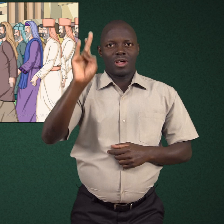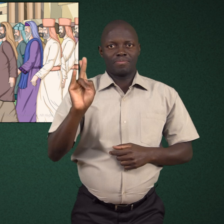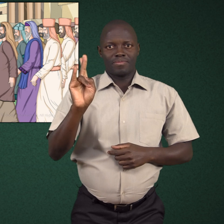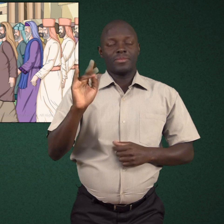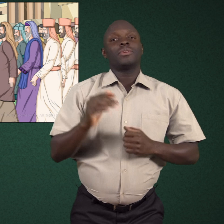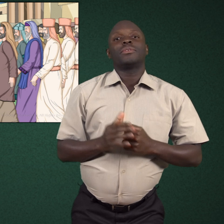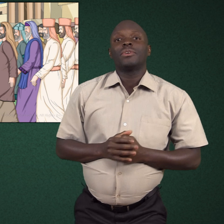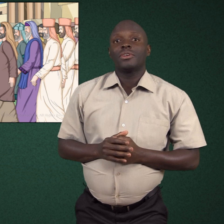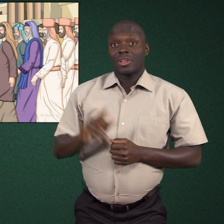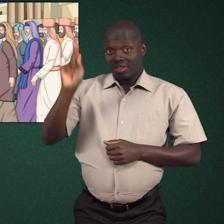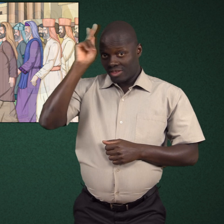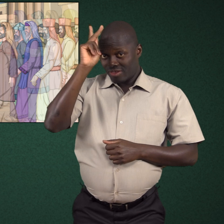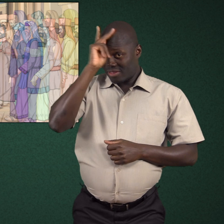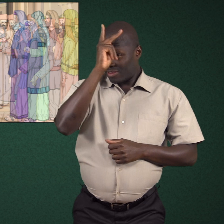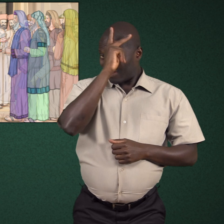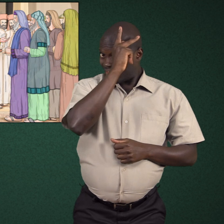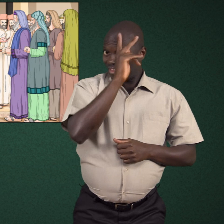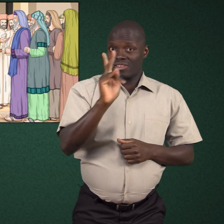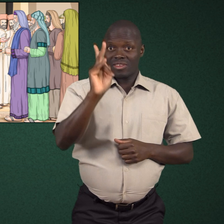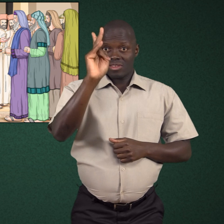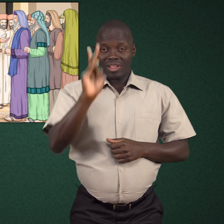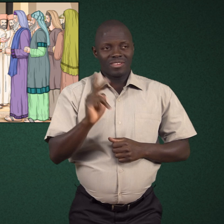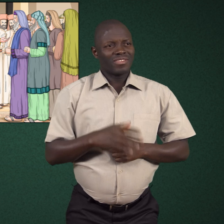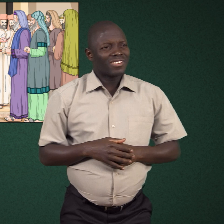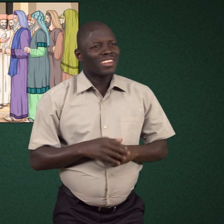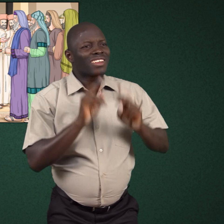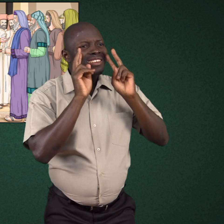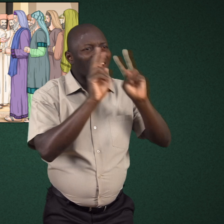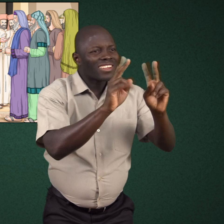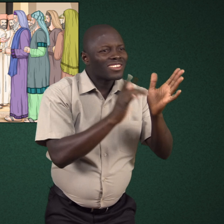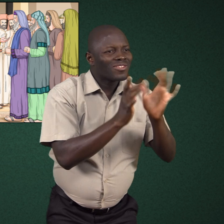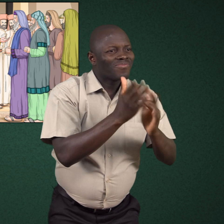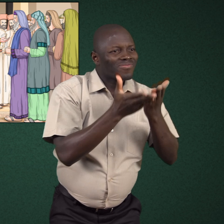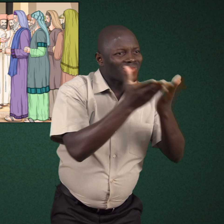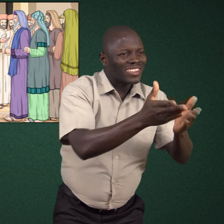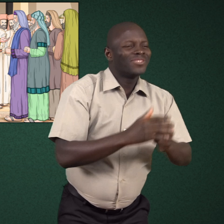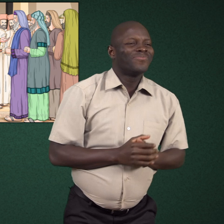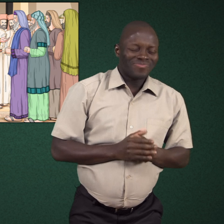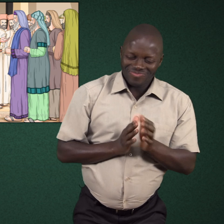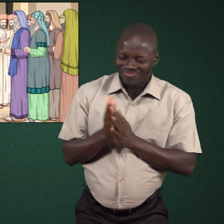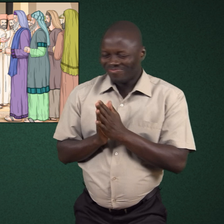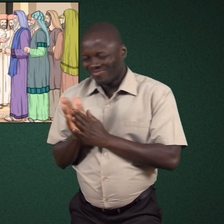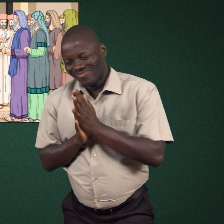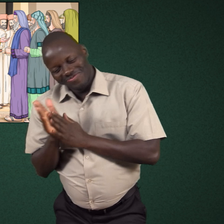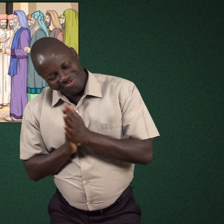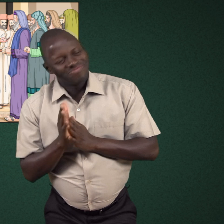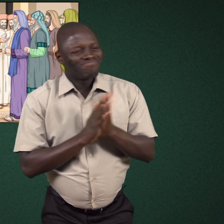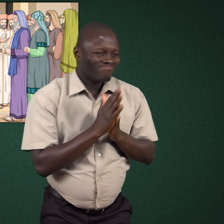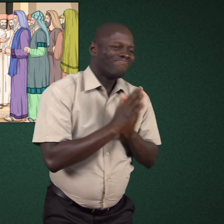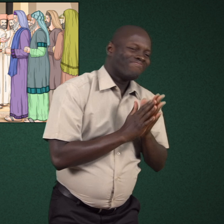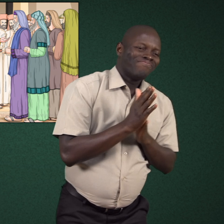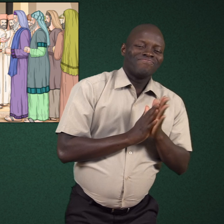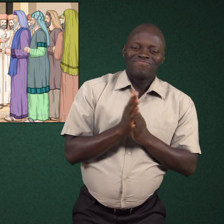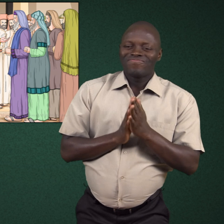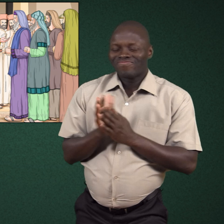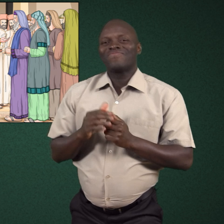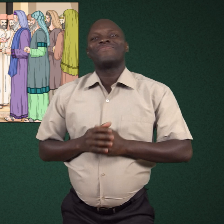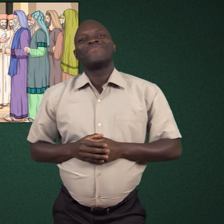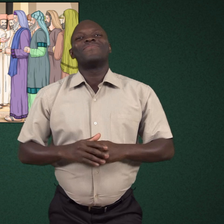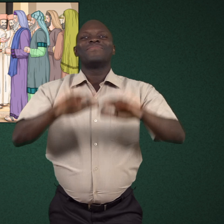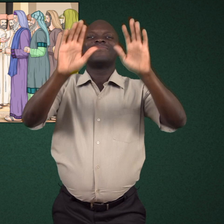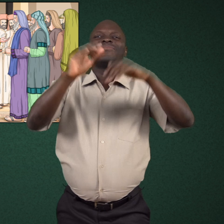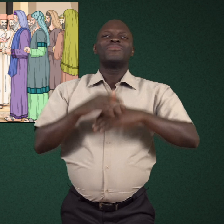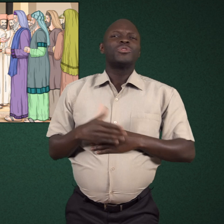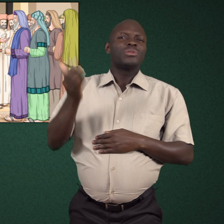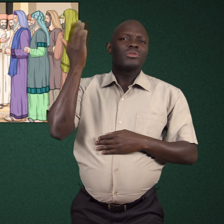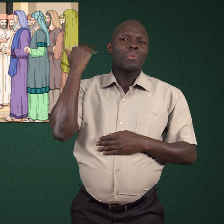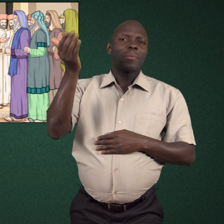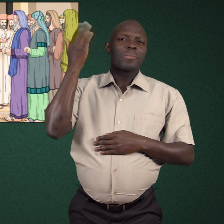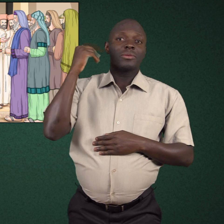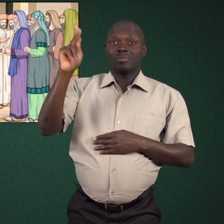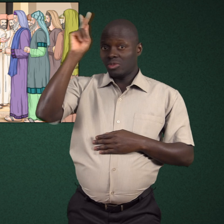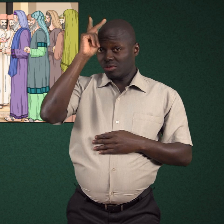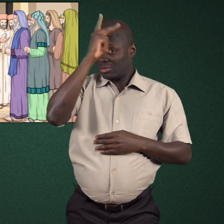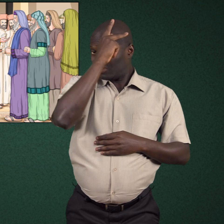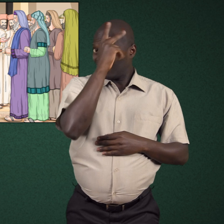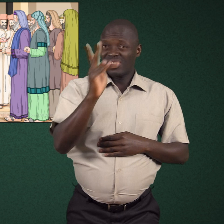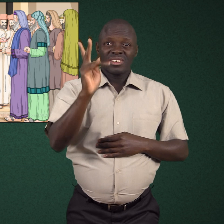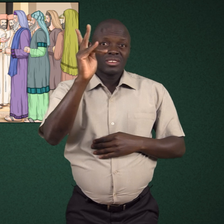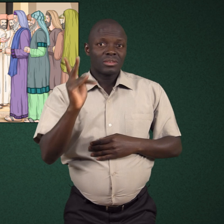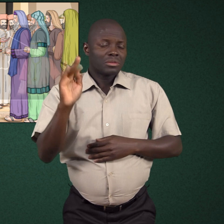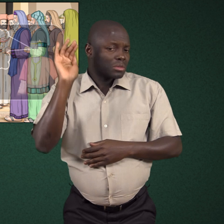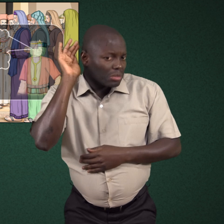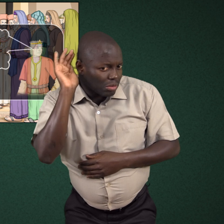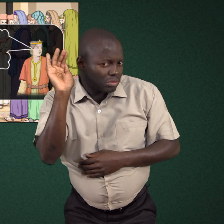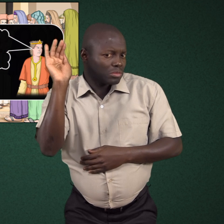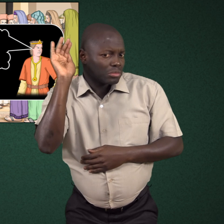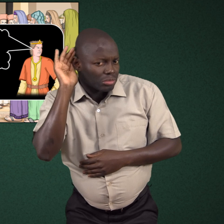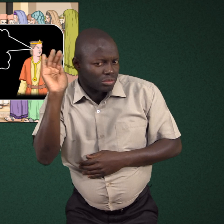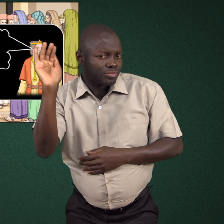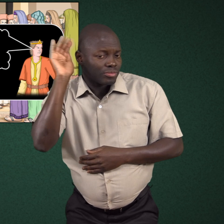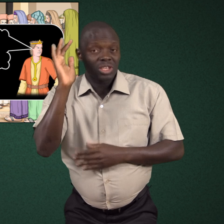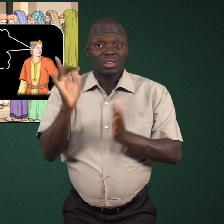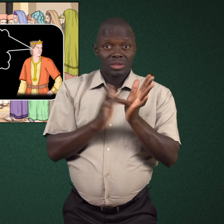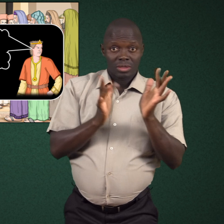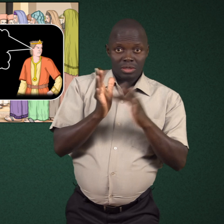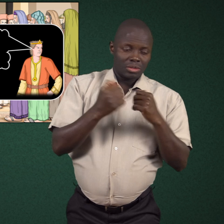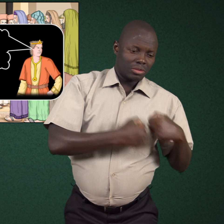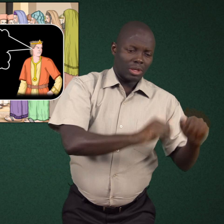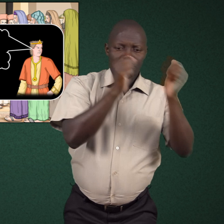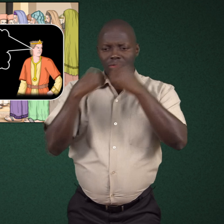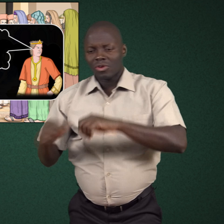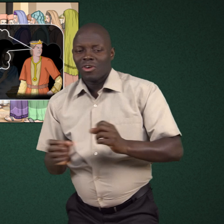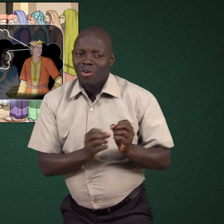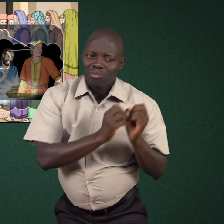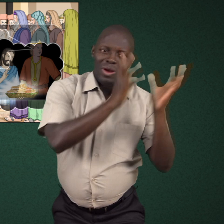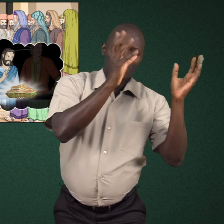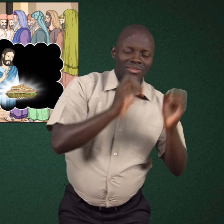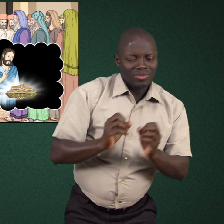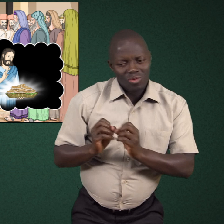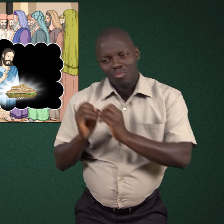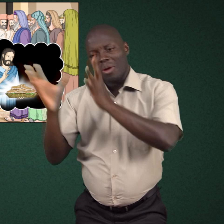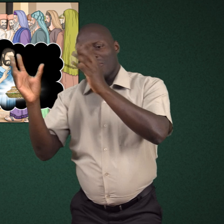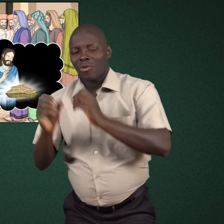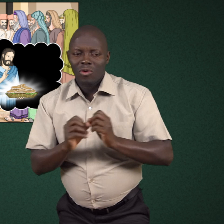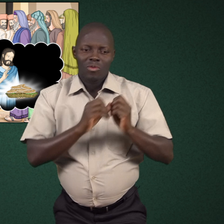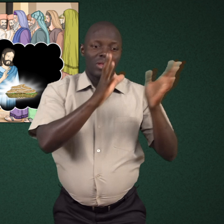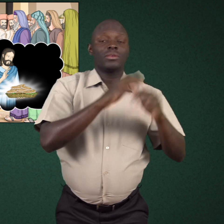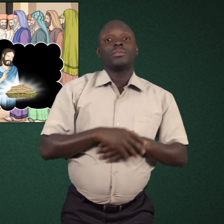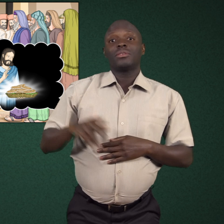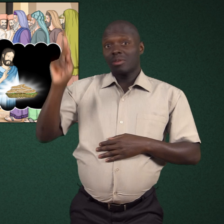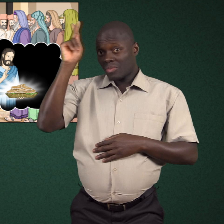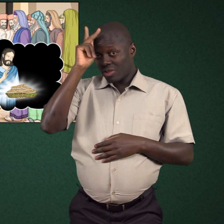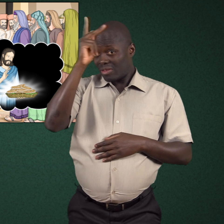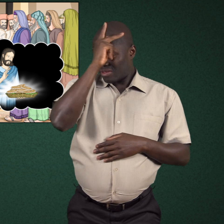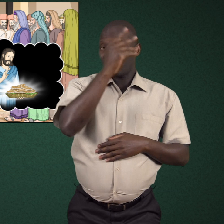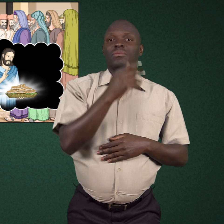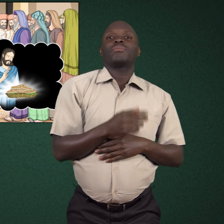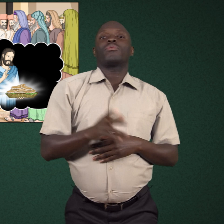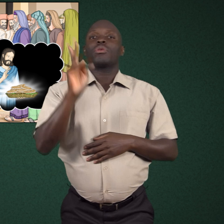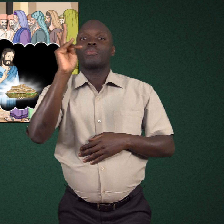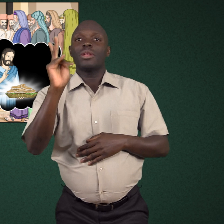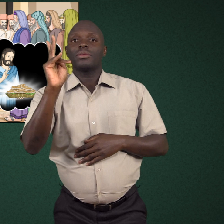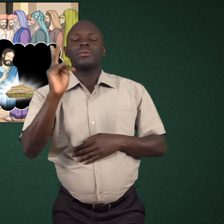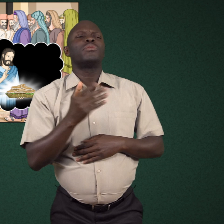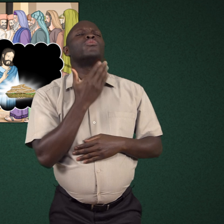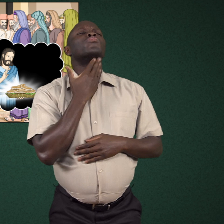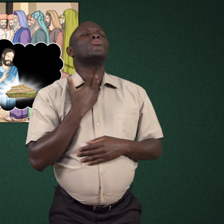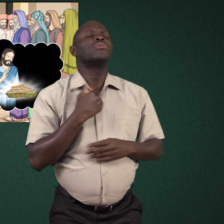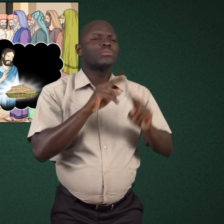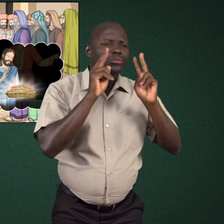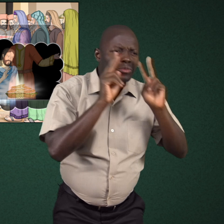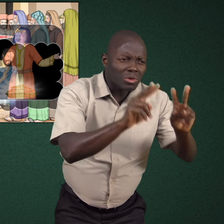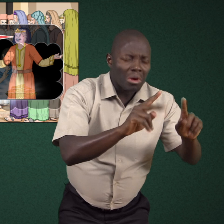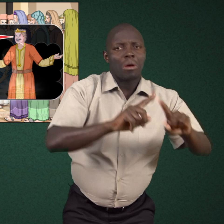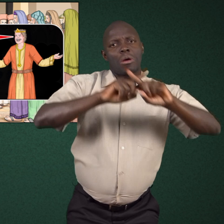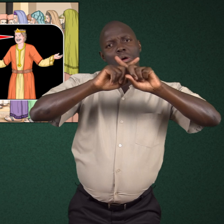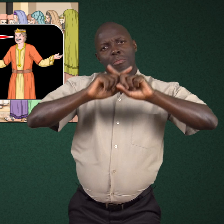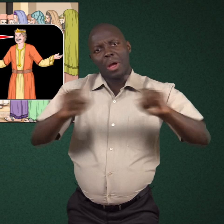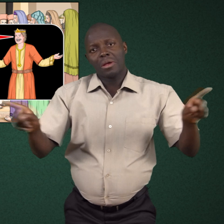When Herod saw Jesus, he was greatly pleased. He had wanted to see Him for a long time, because he had heard about Him and was hoping to see Him perform a miracle.